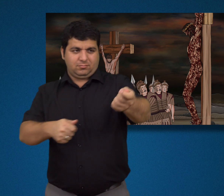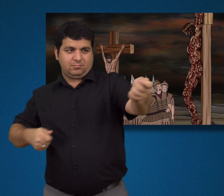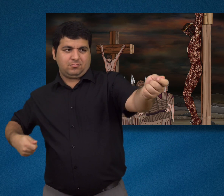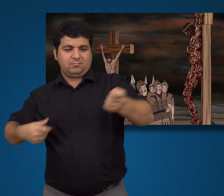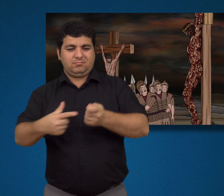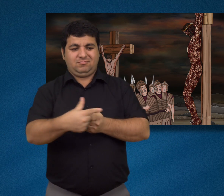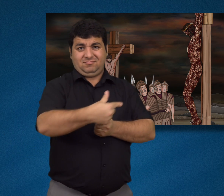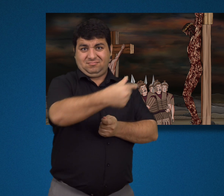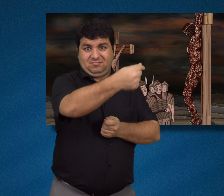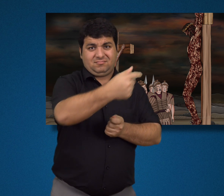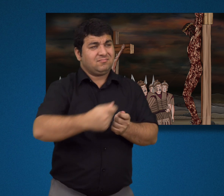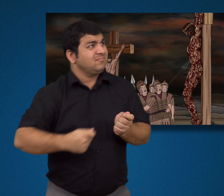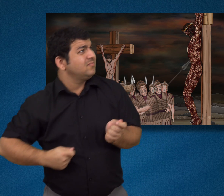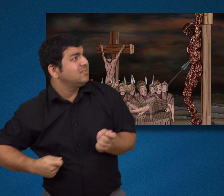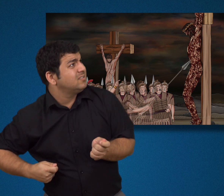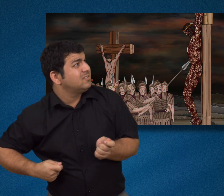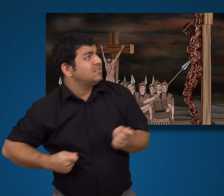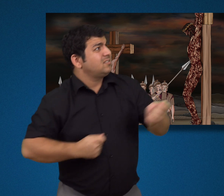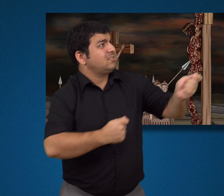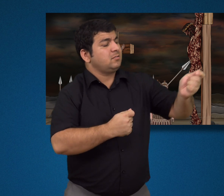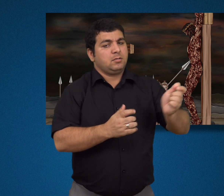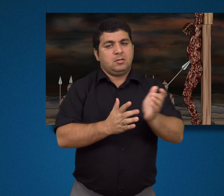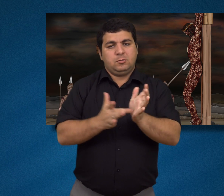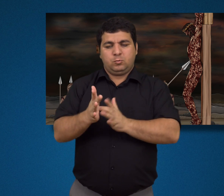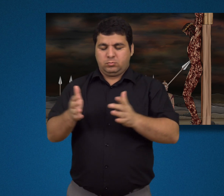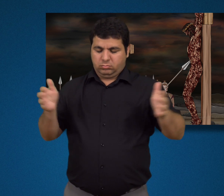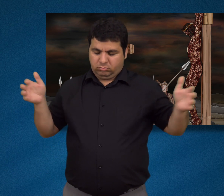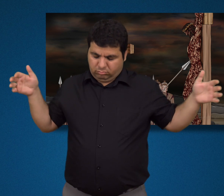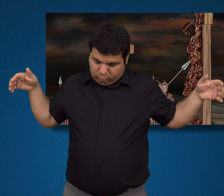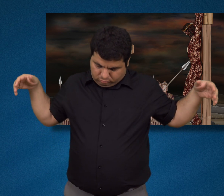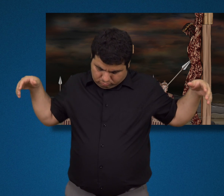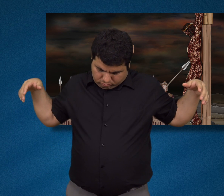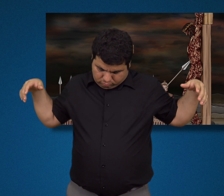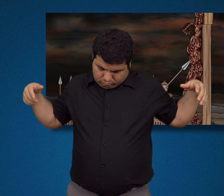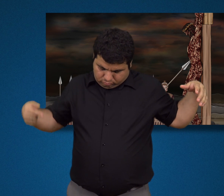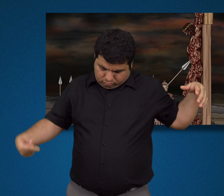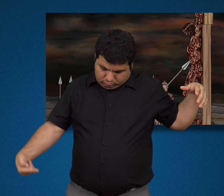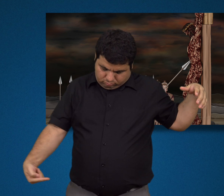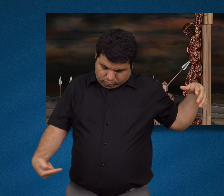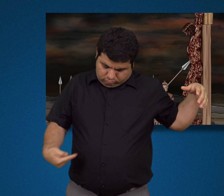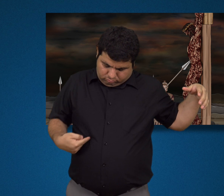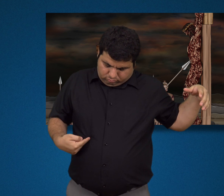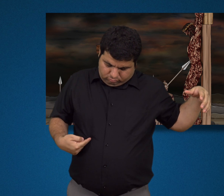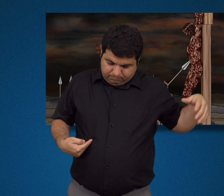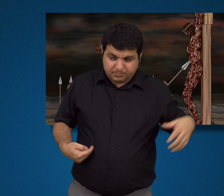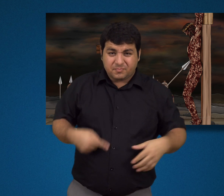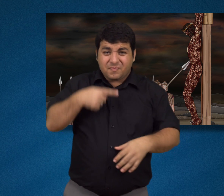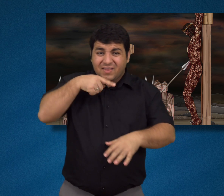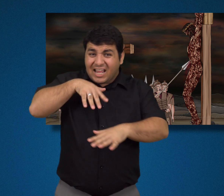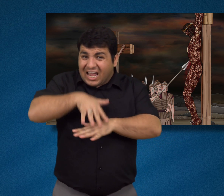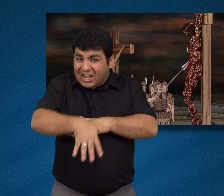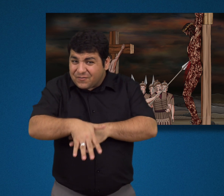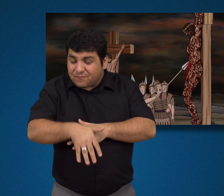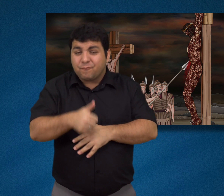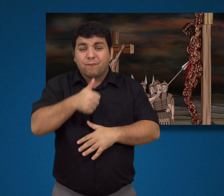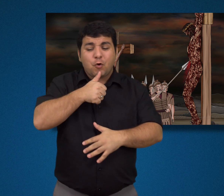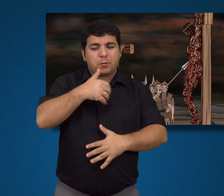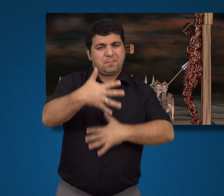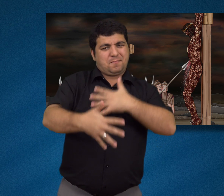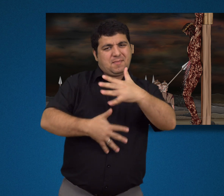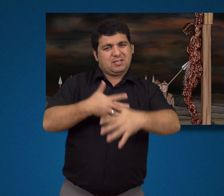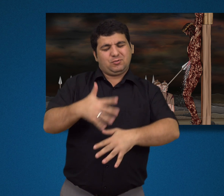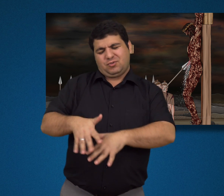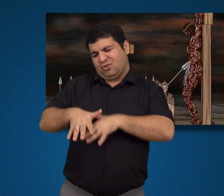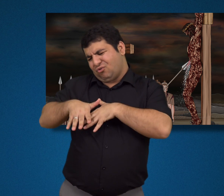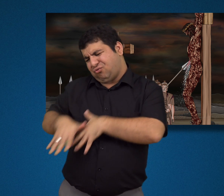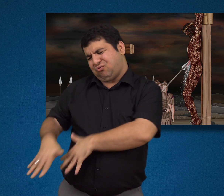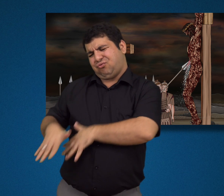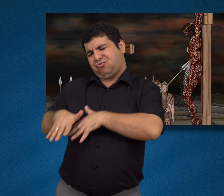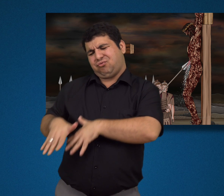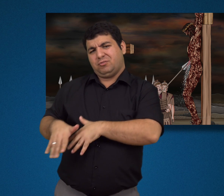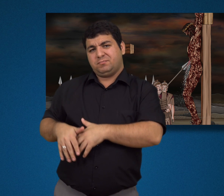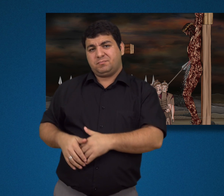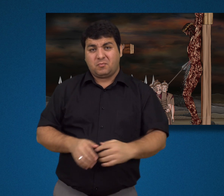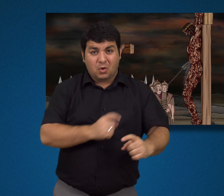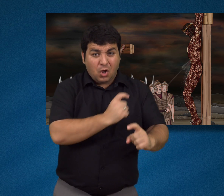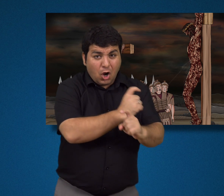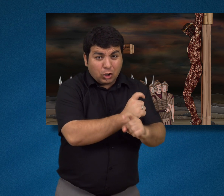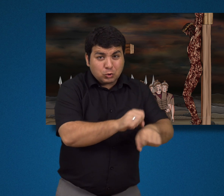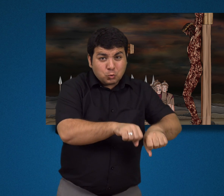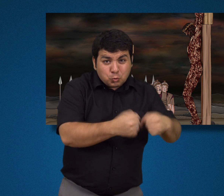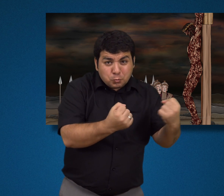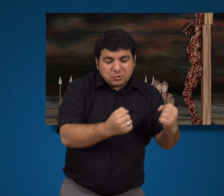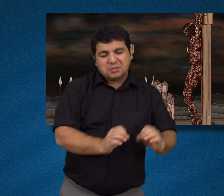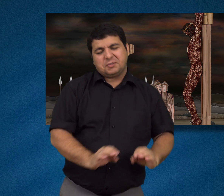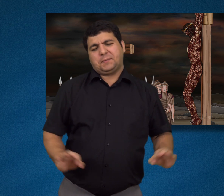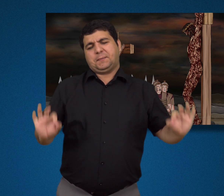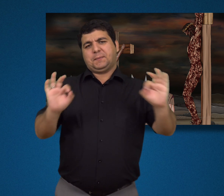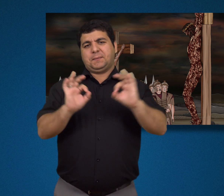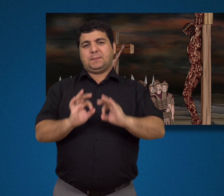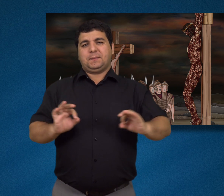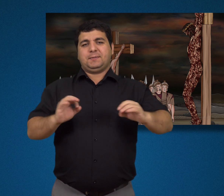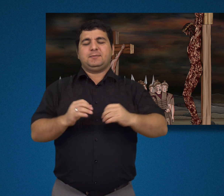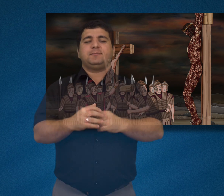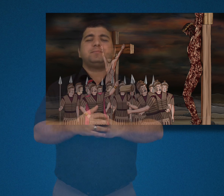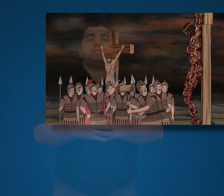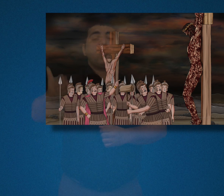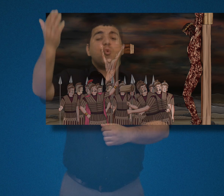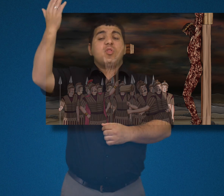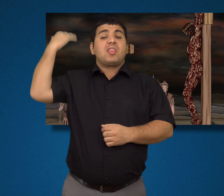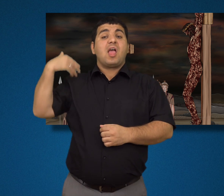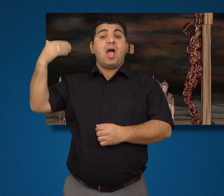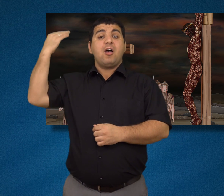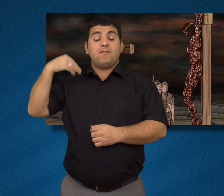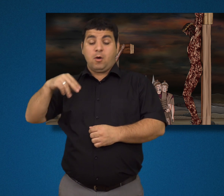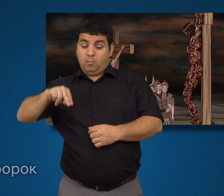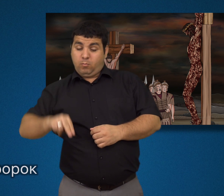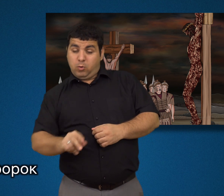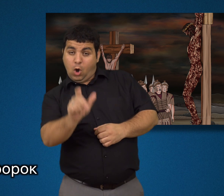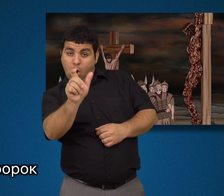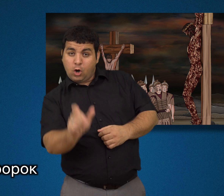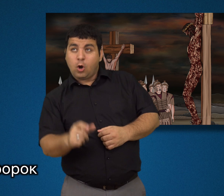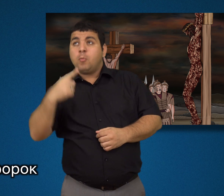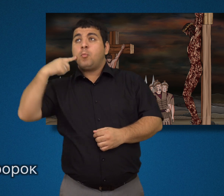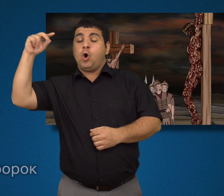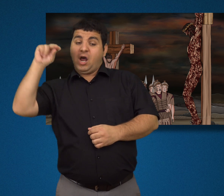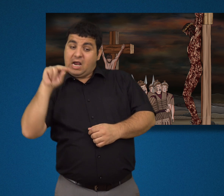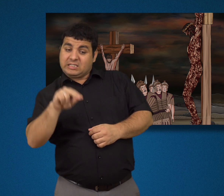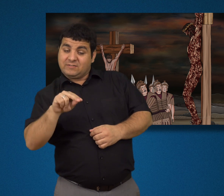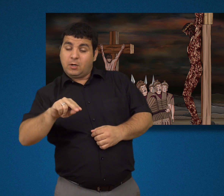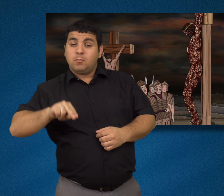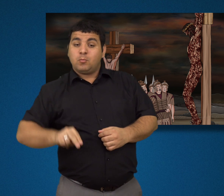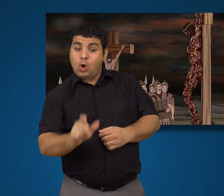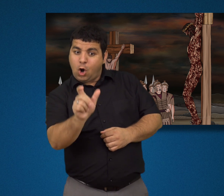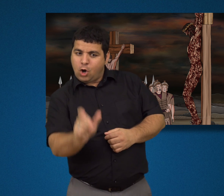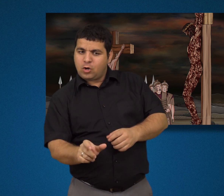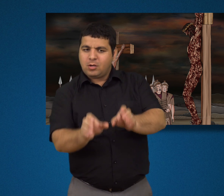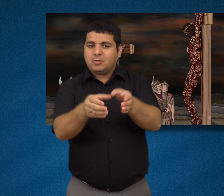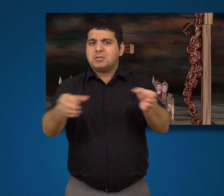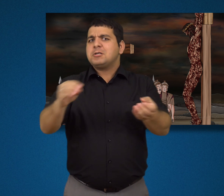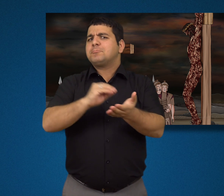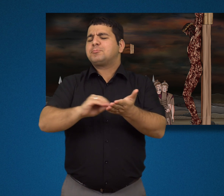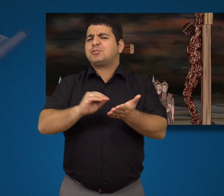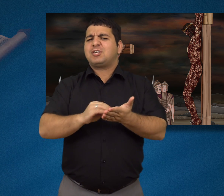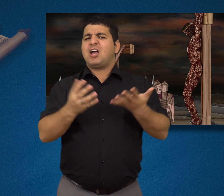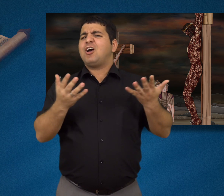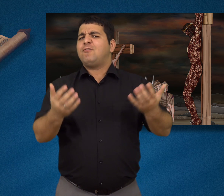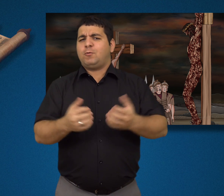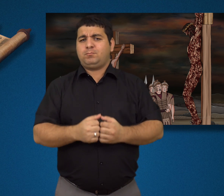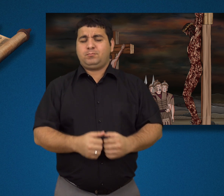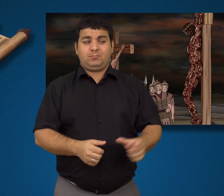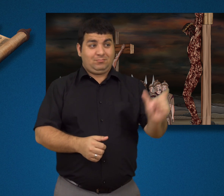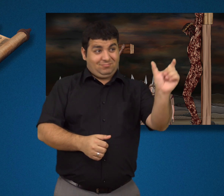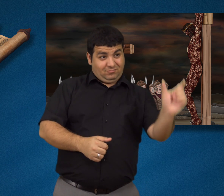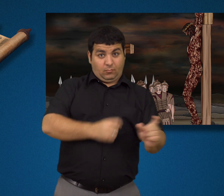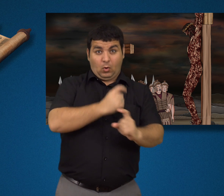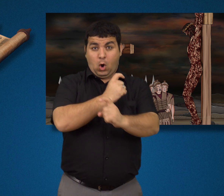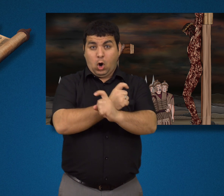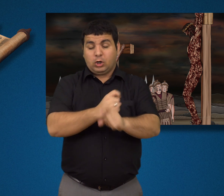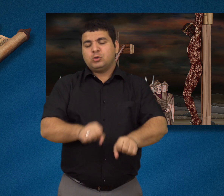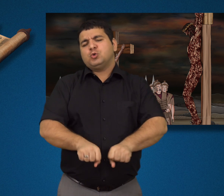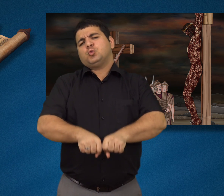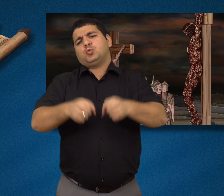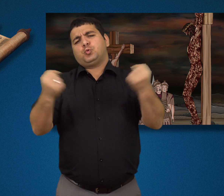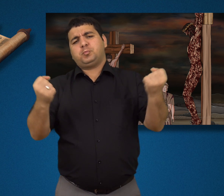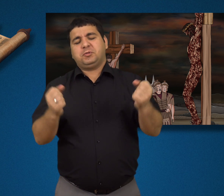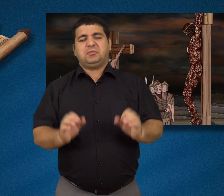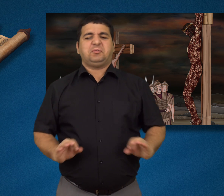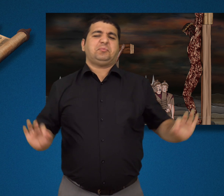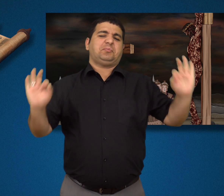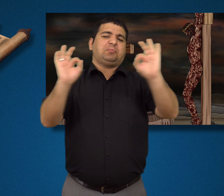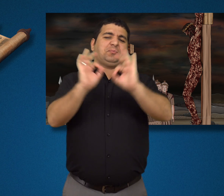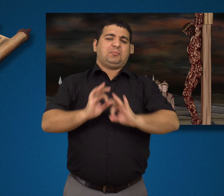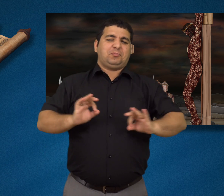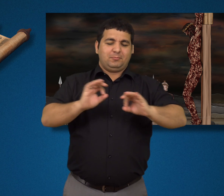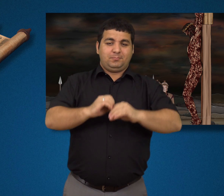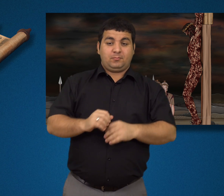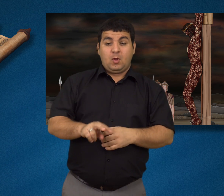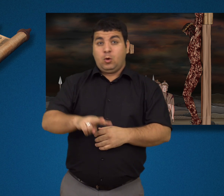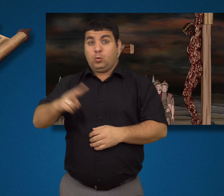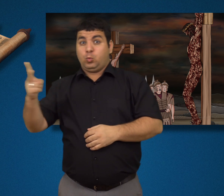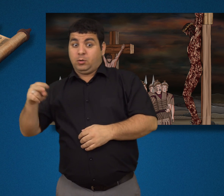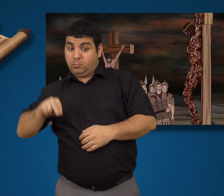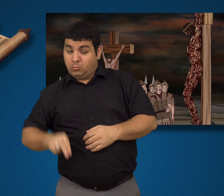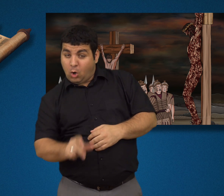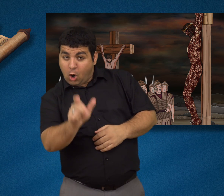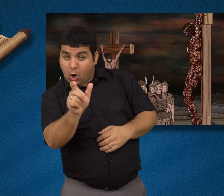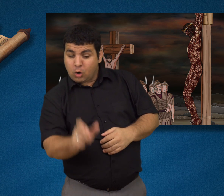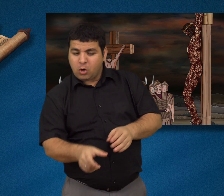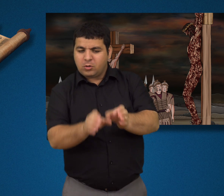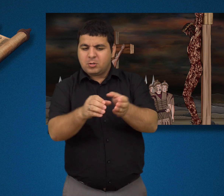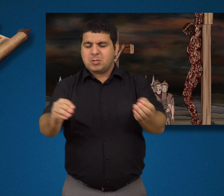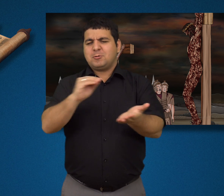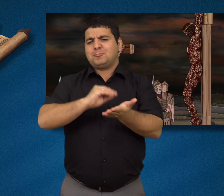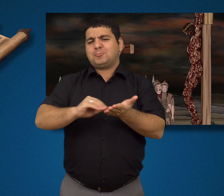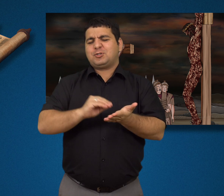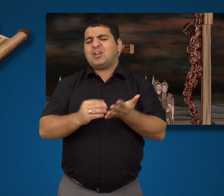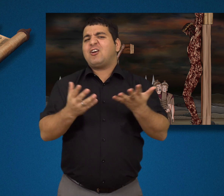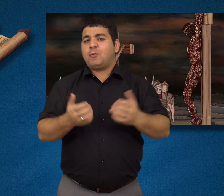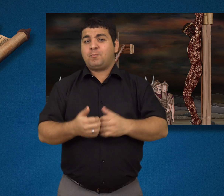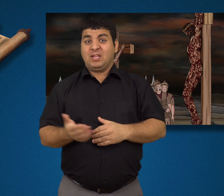The one who saw it has testified to this, and his testimony is true. He knows that he is telling the truth, so that you also may believe.